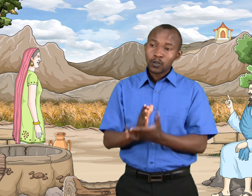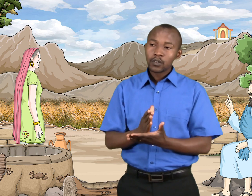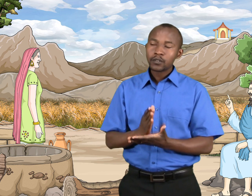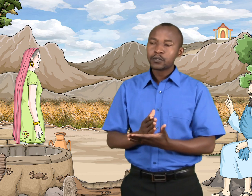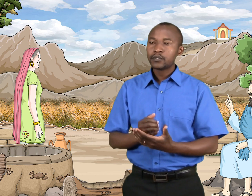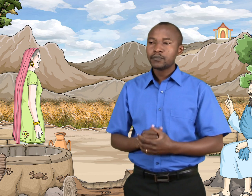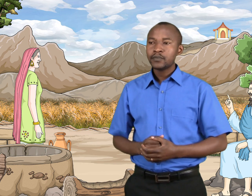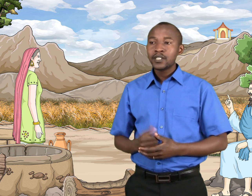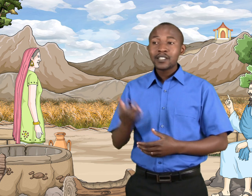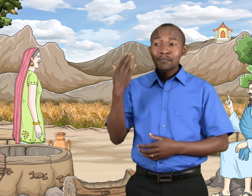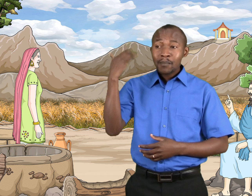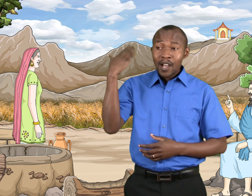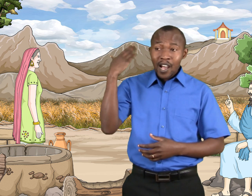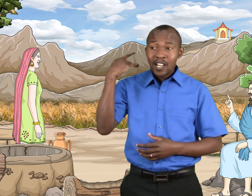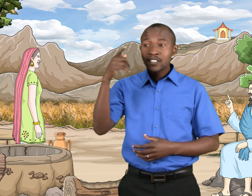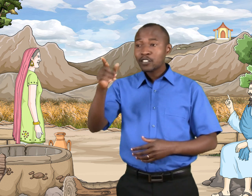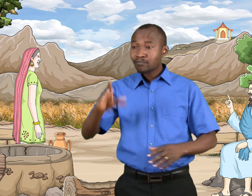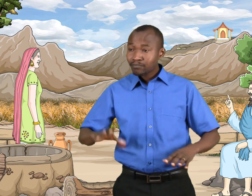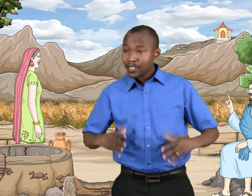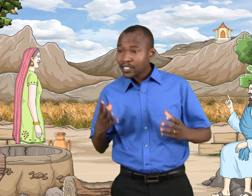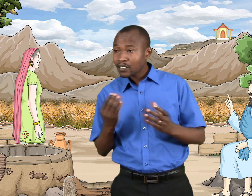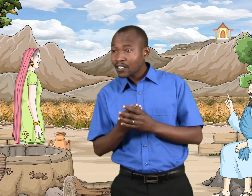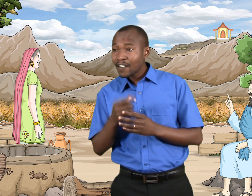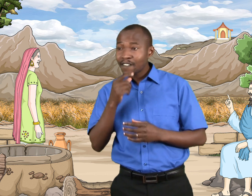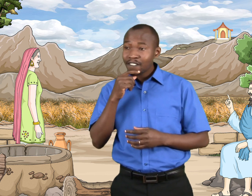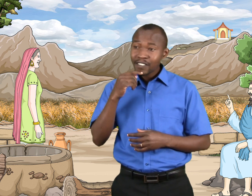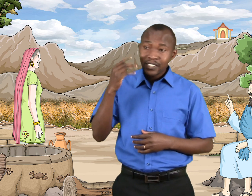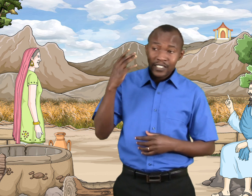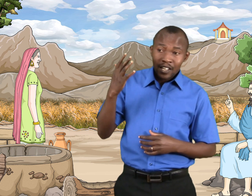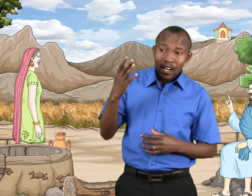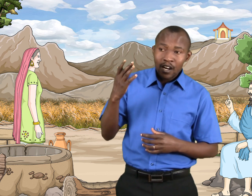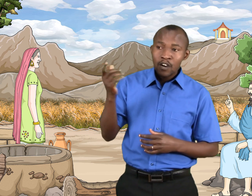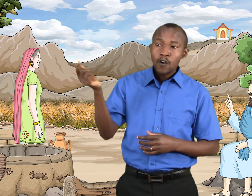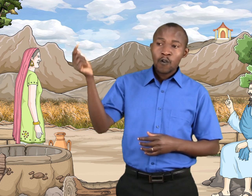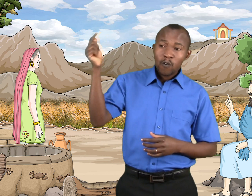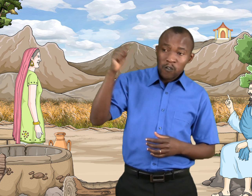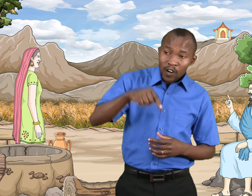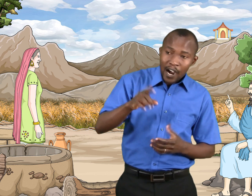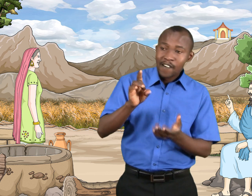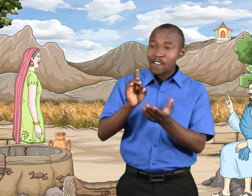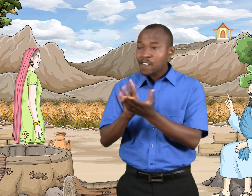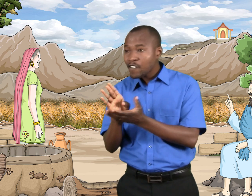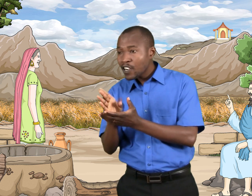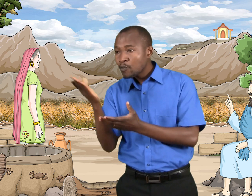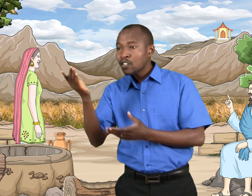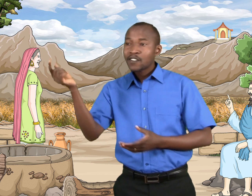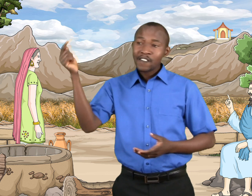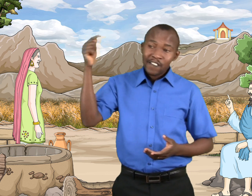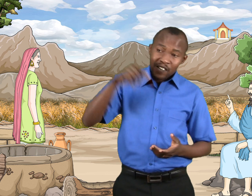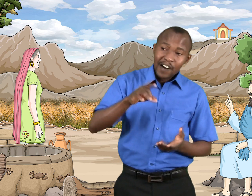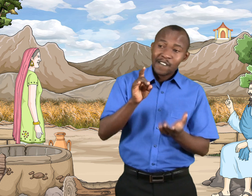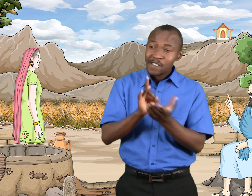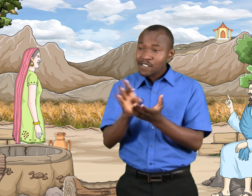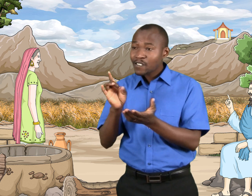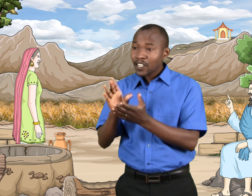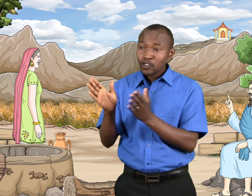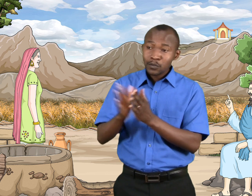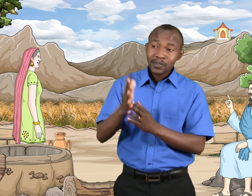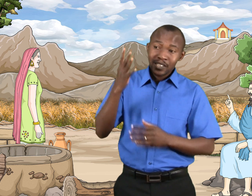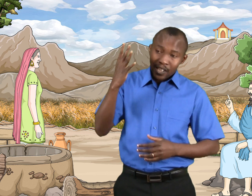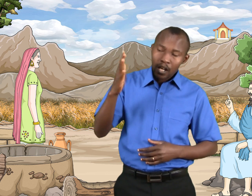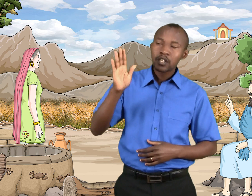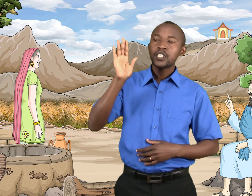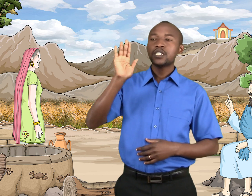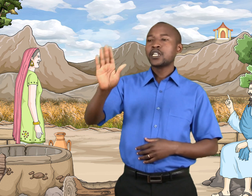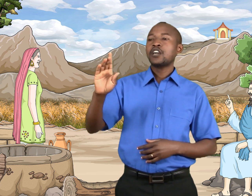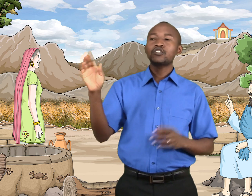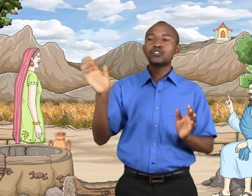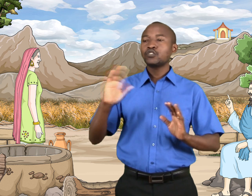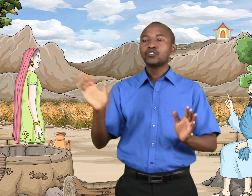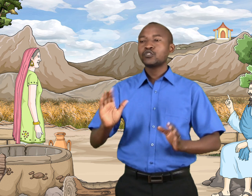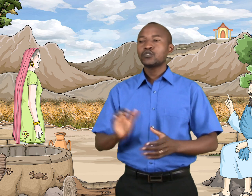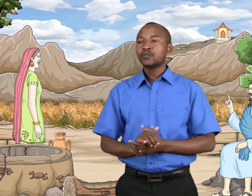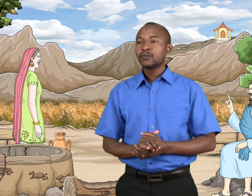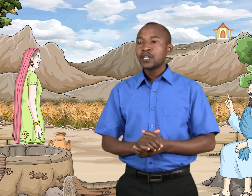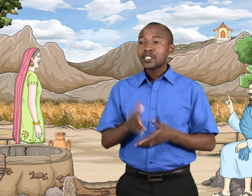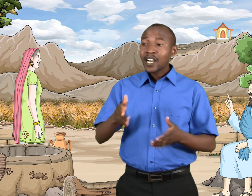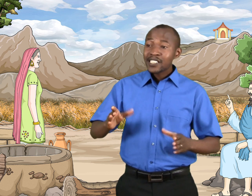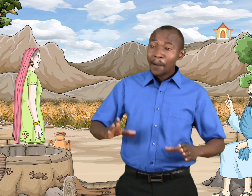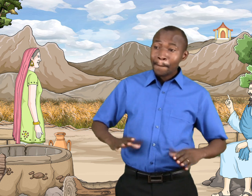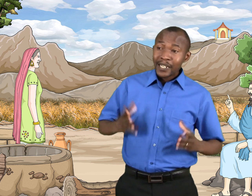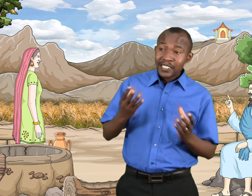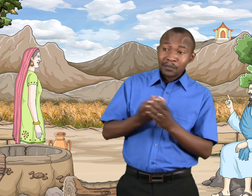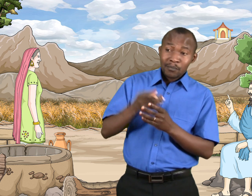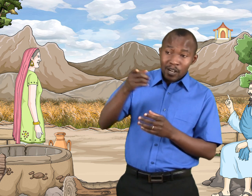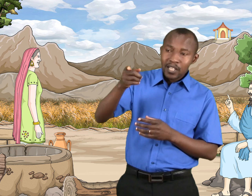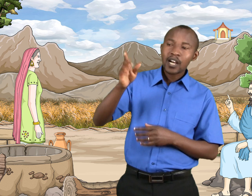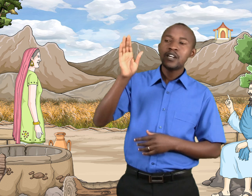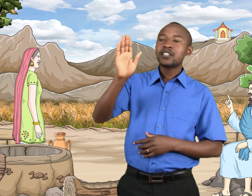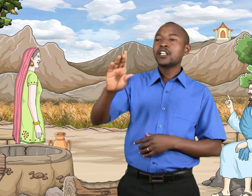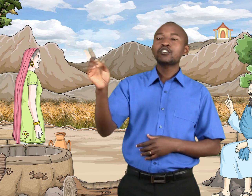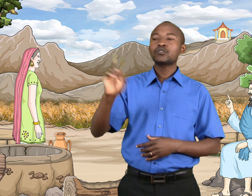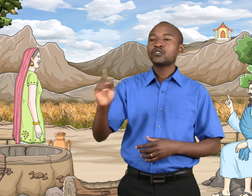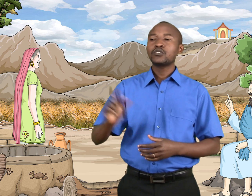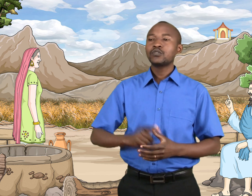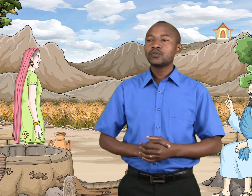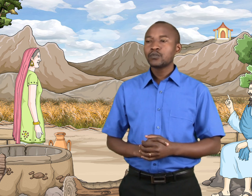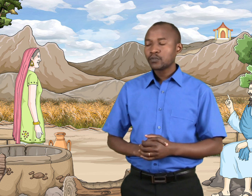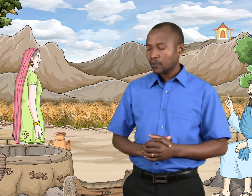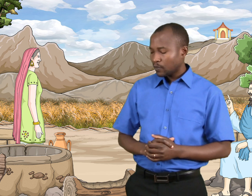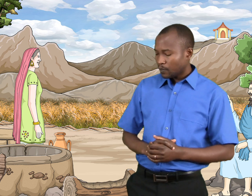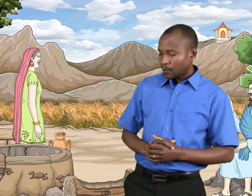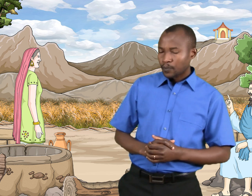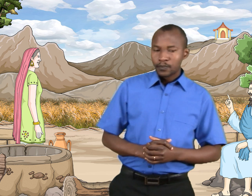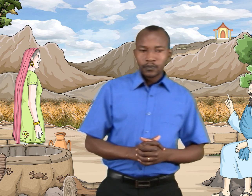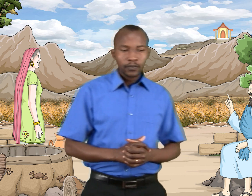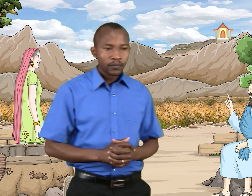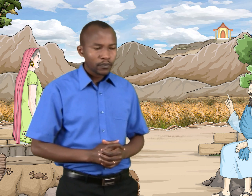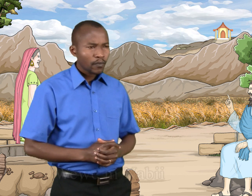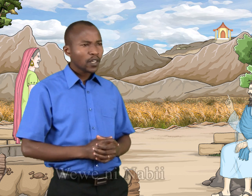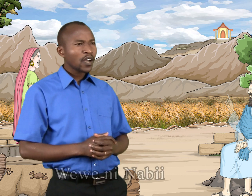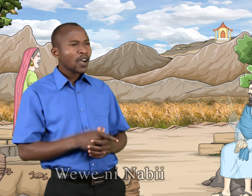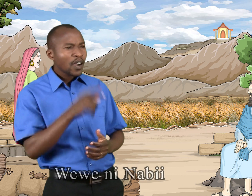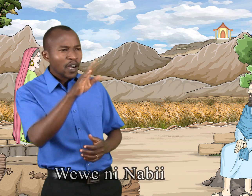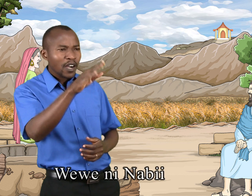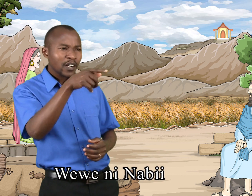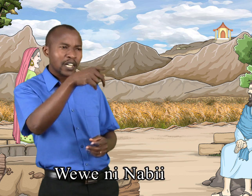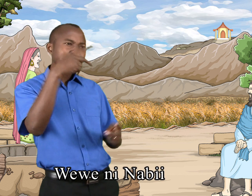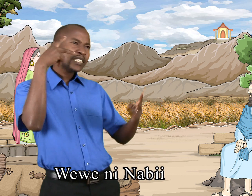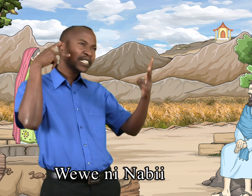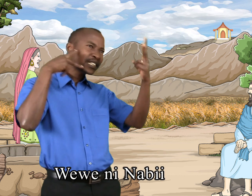In fact, you have had five husbands, and the man you now have is not your husband. You have spoken truthfully.”